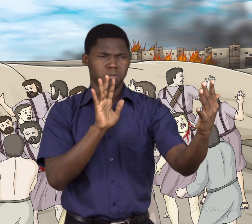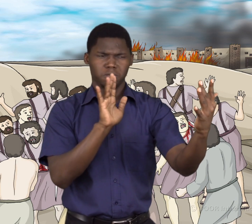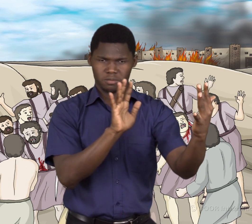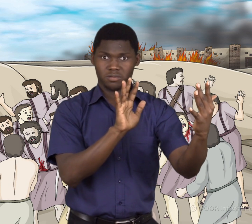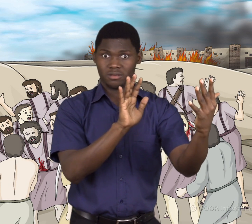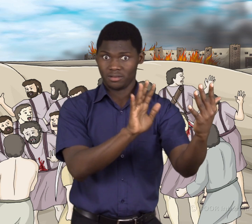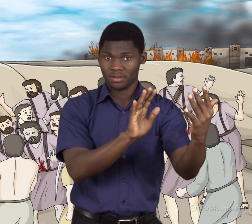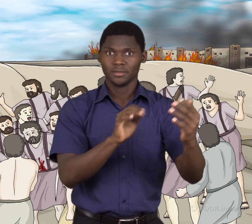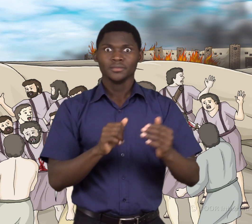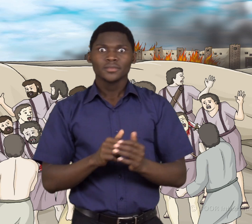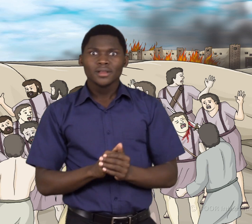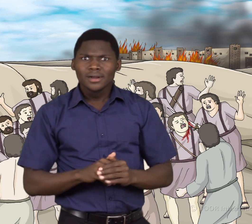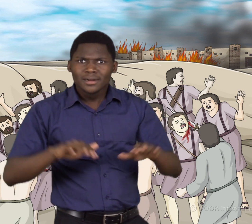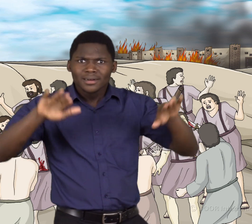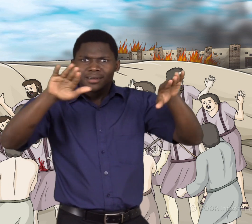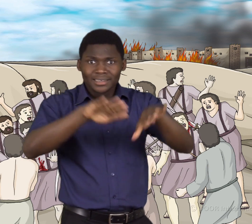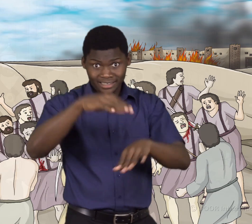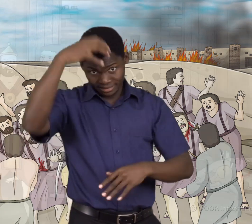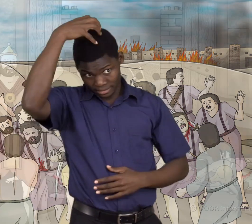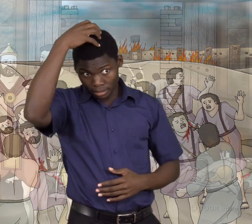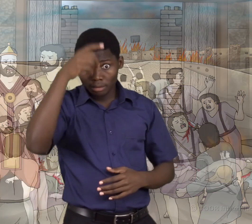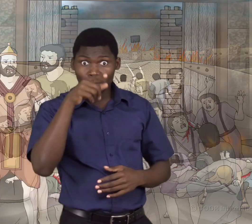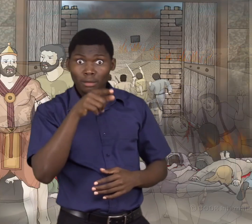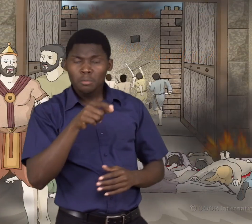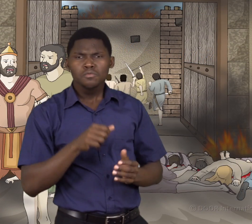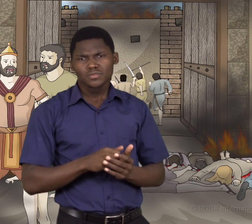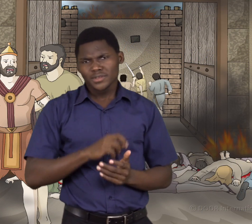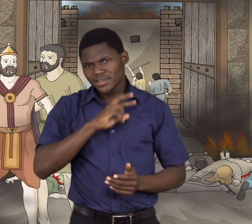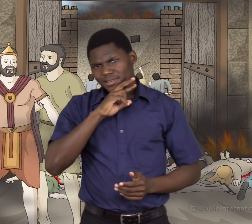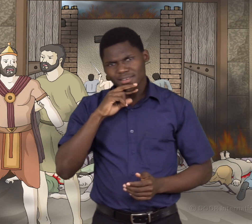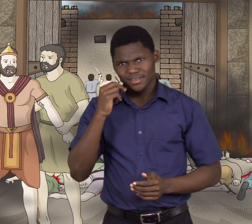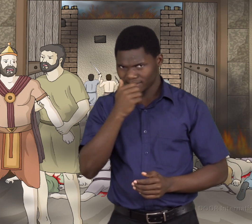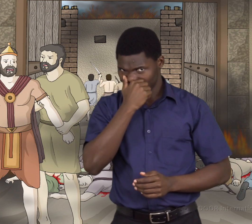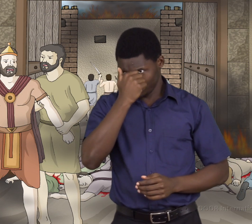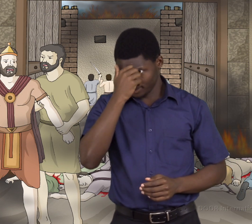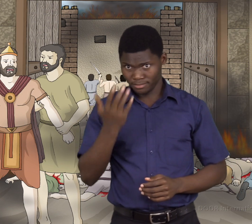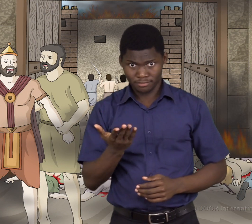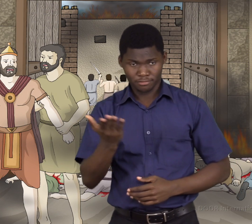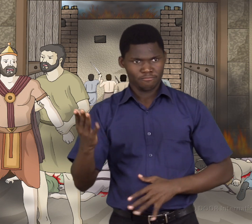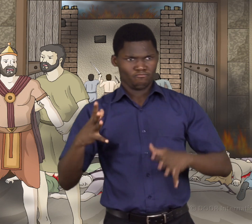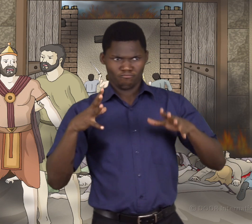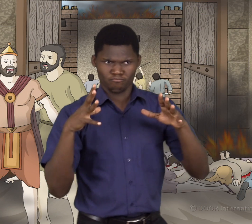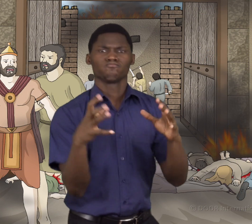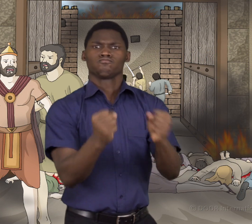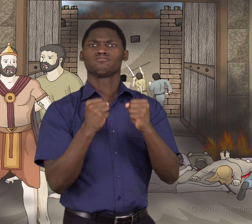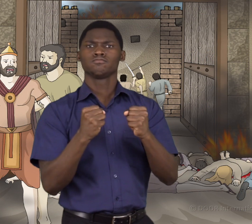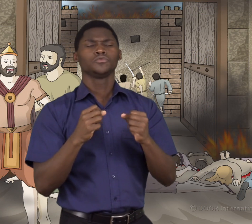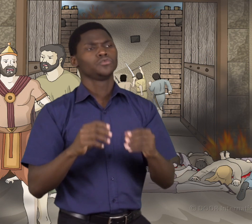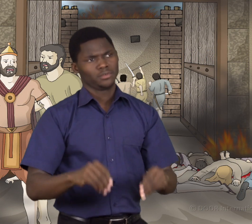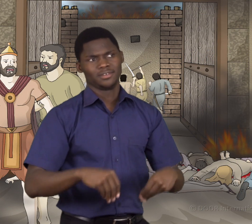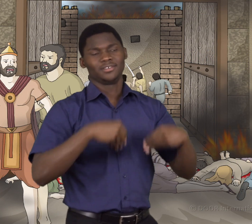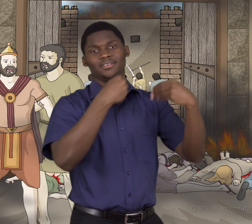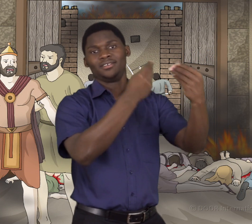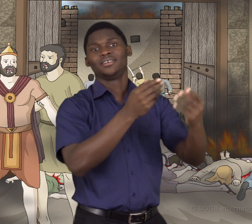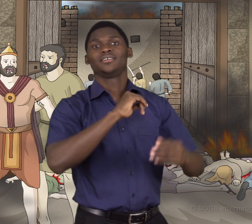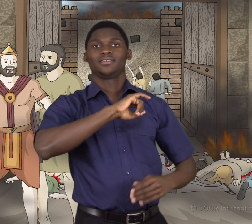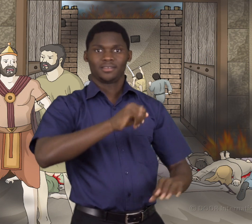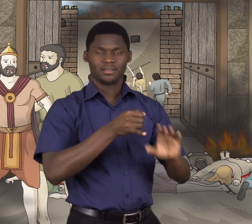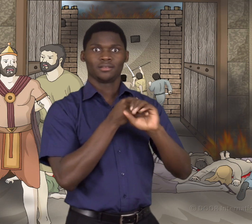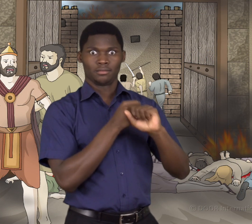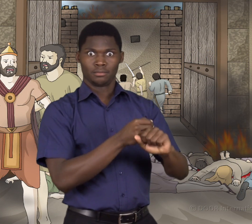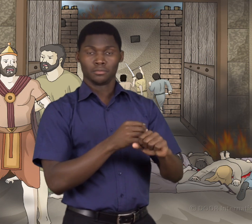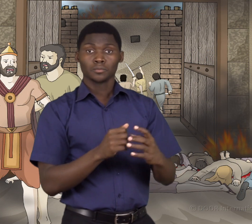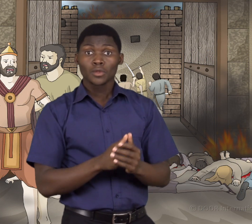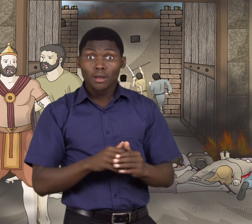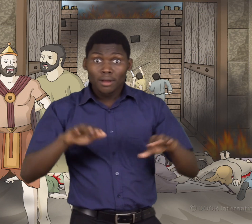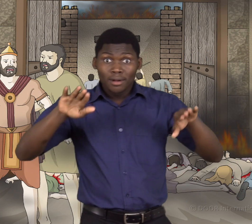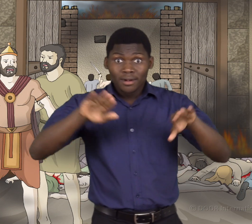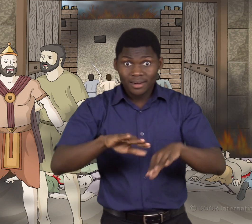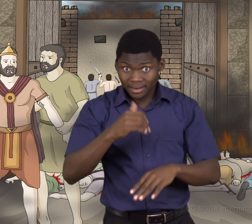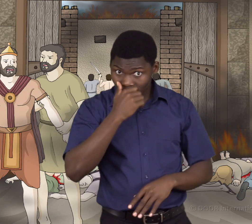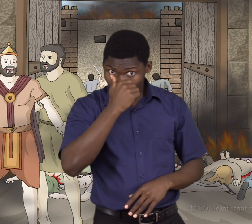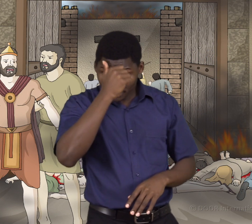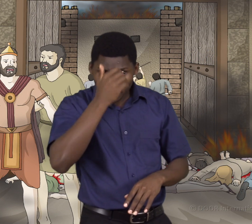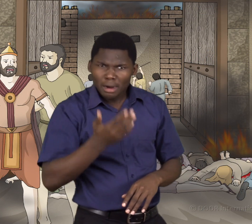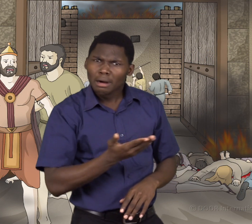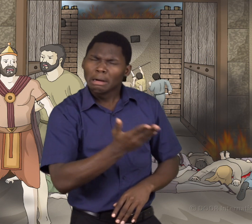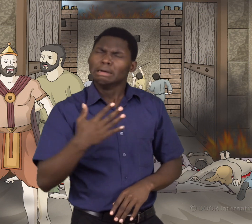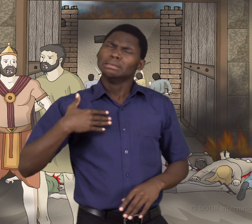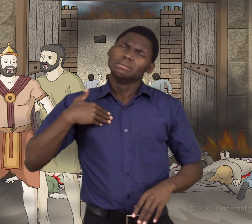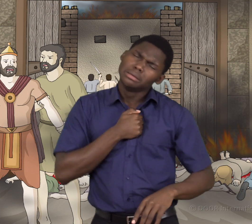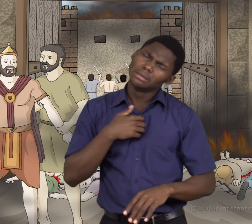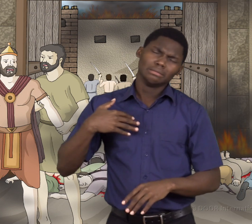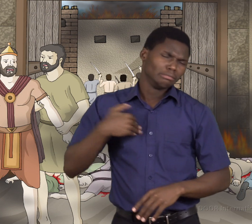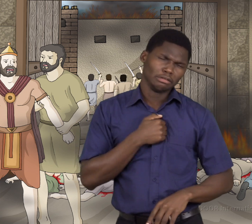But they took the king of Ai alive and brought him to Joshua.